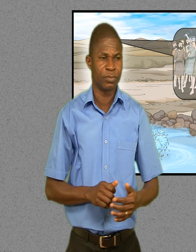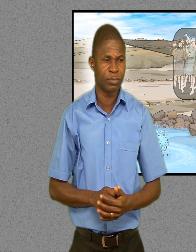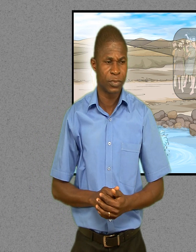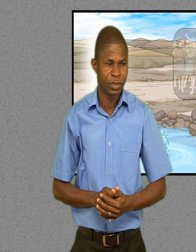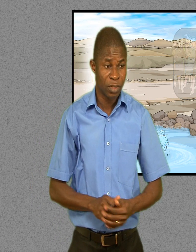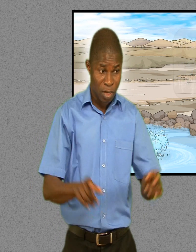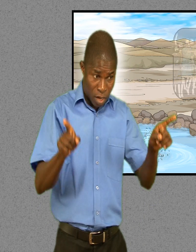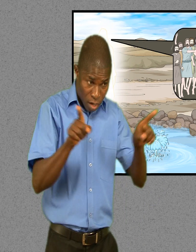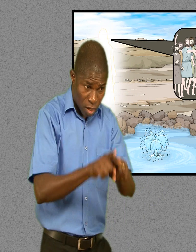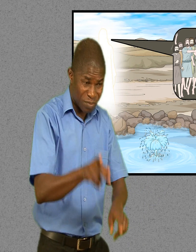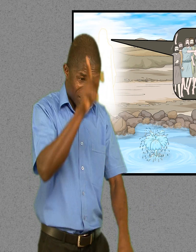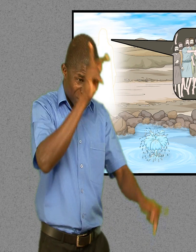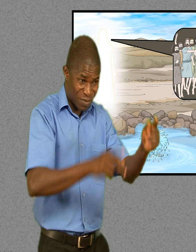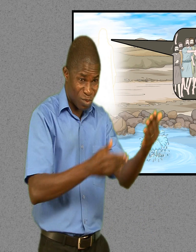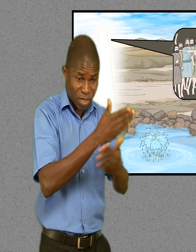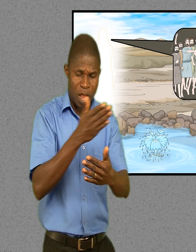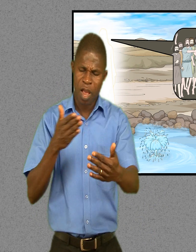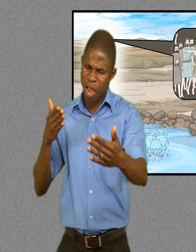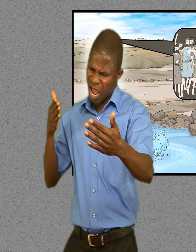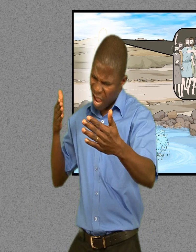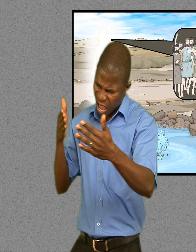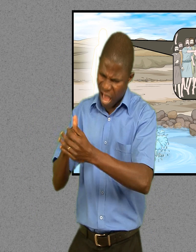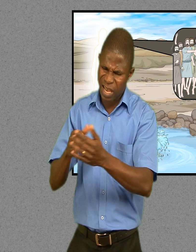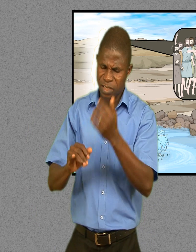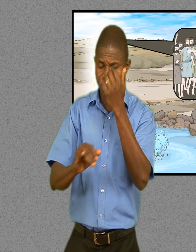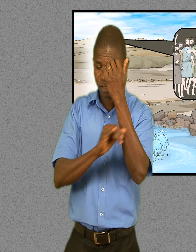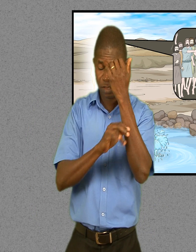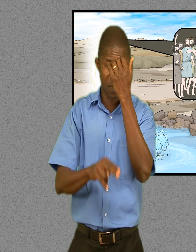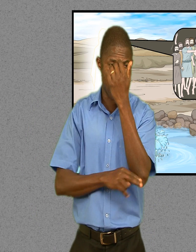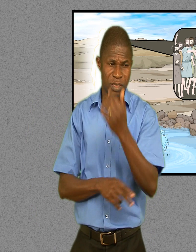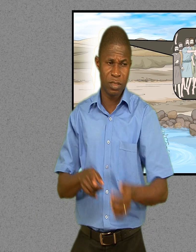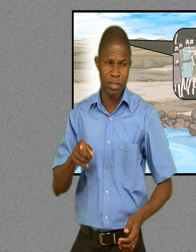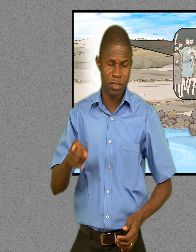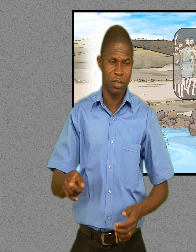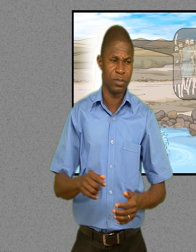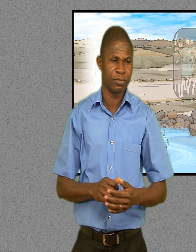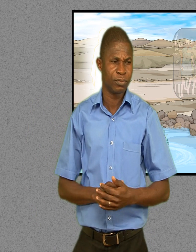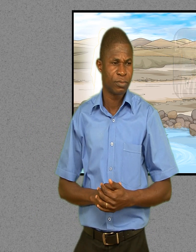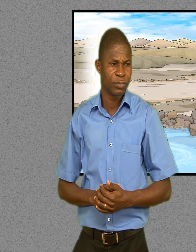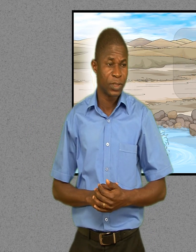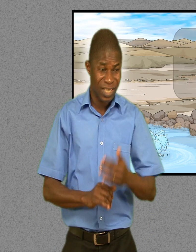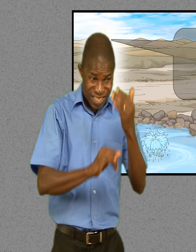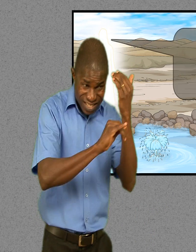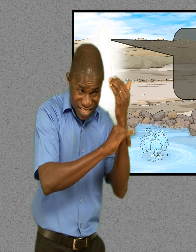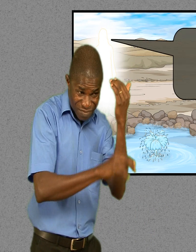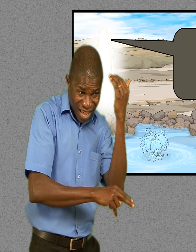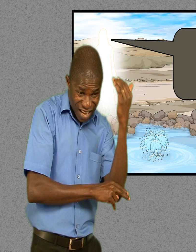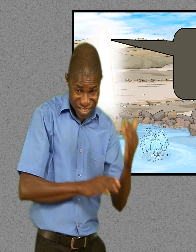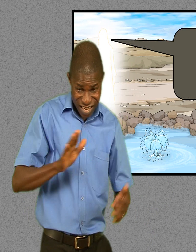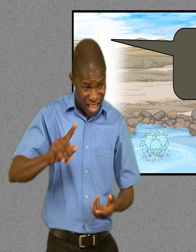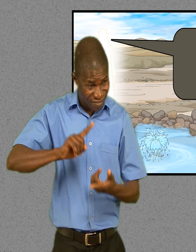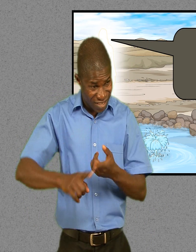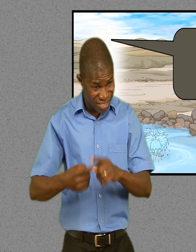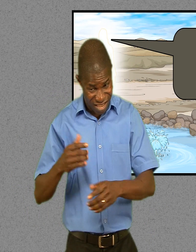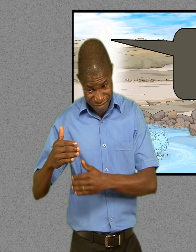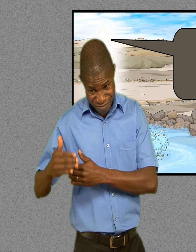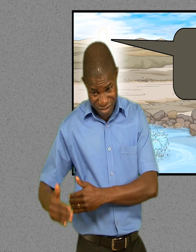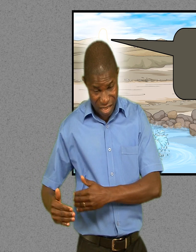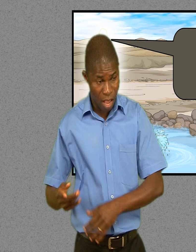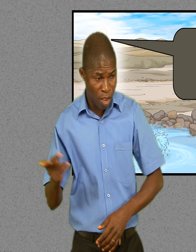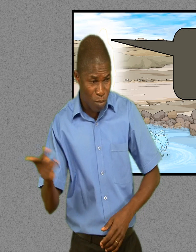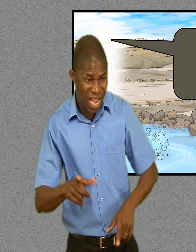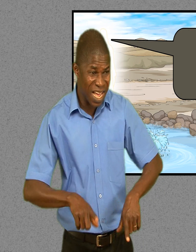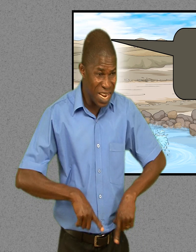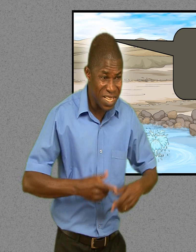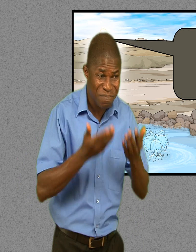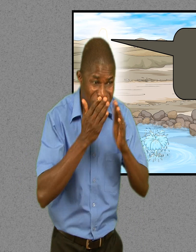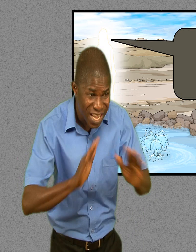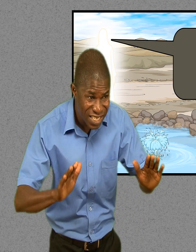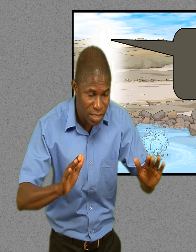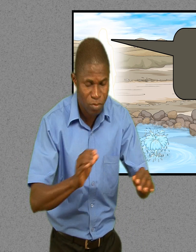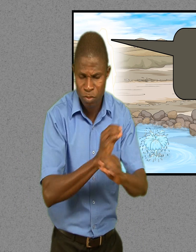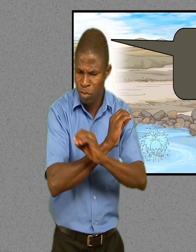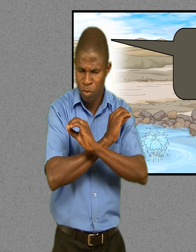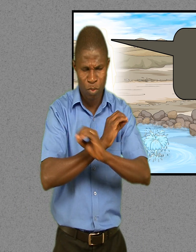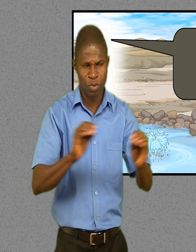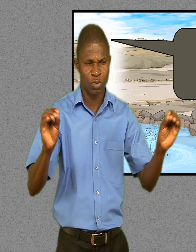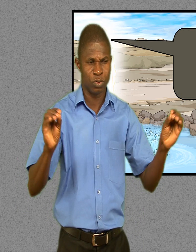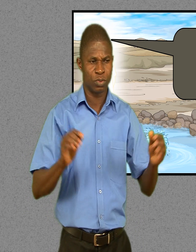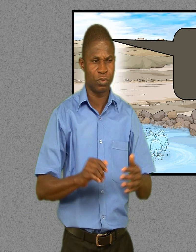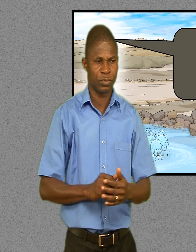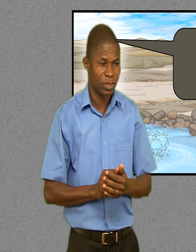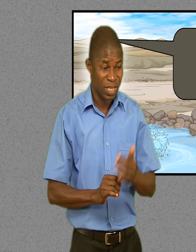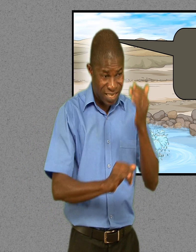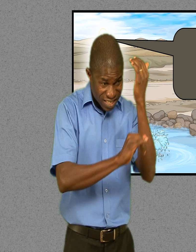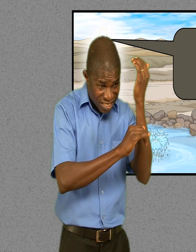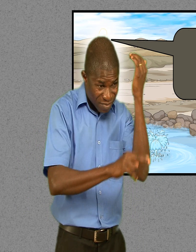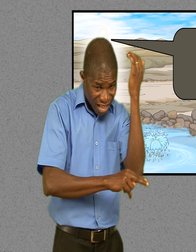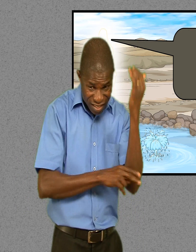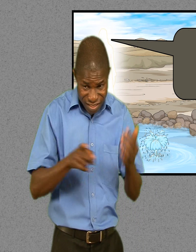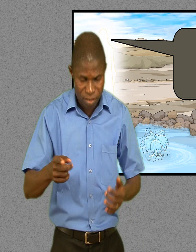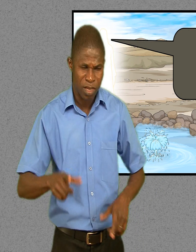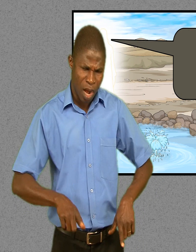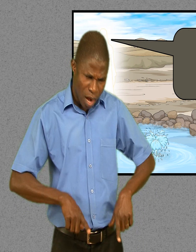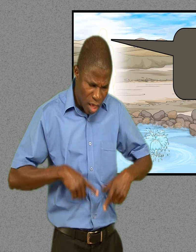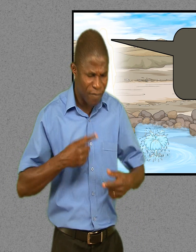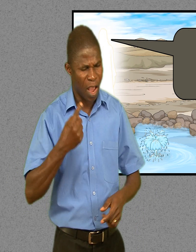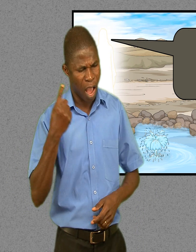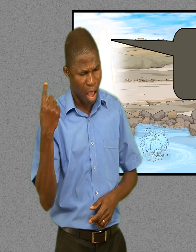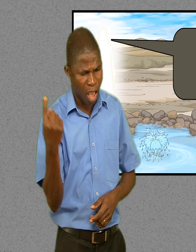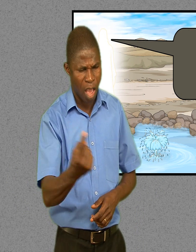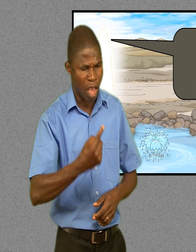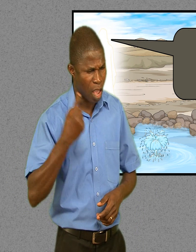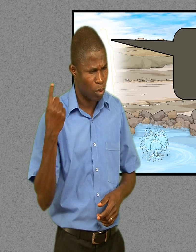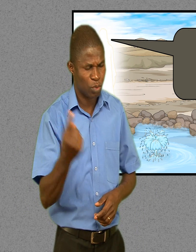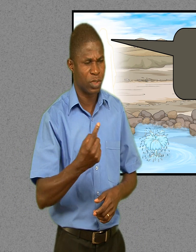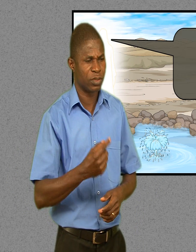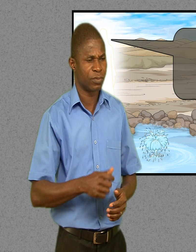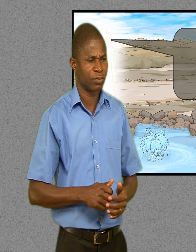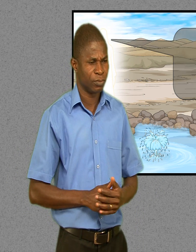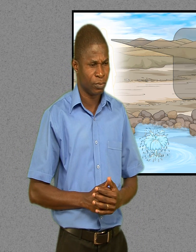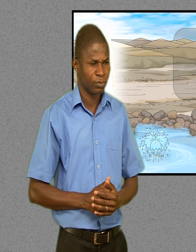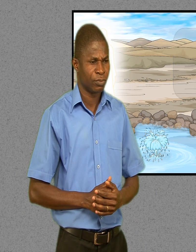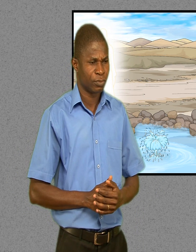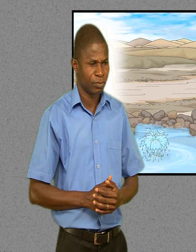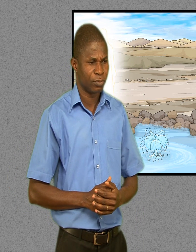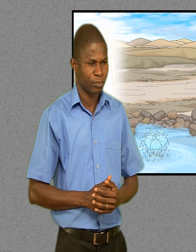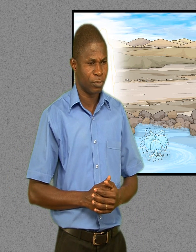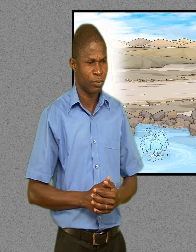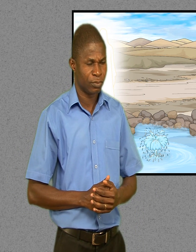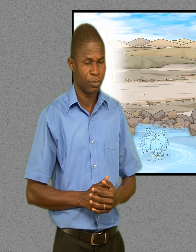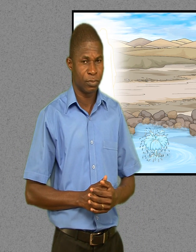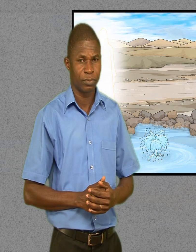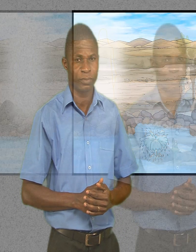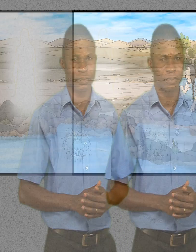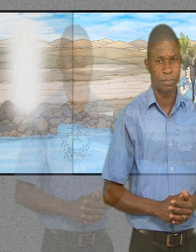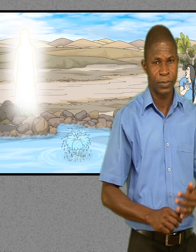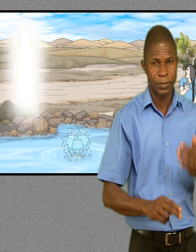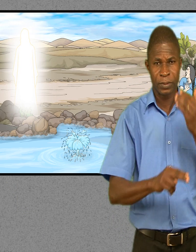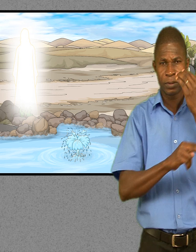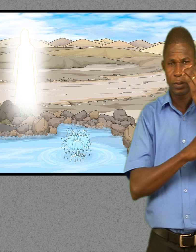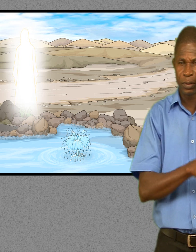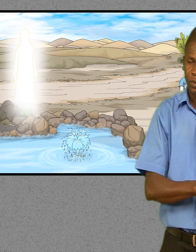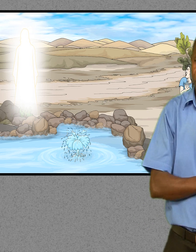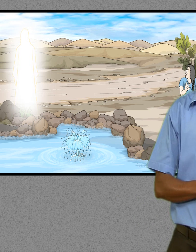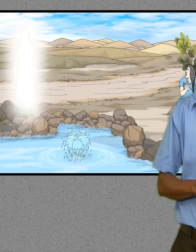he will live in hostility toward all his brothers.”